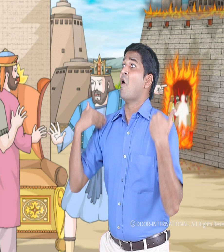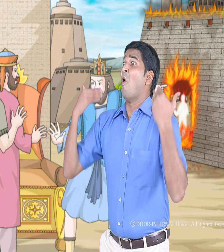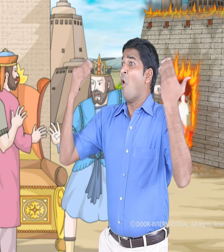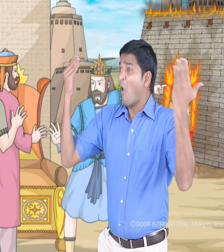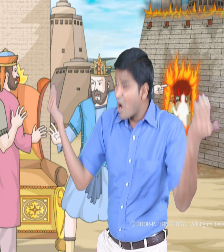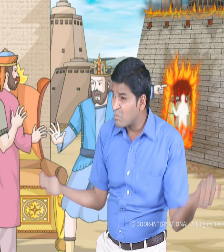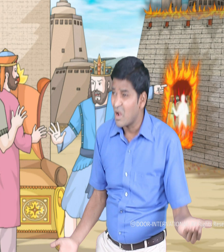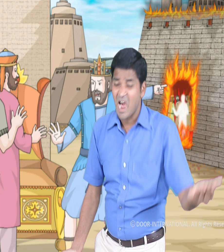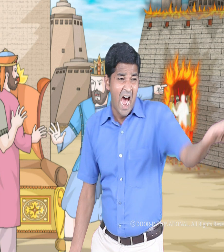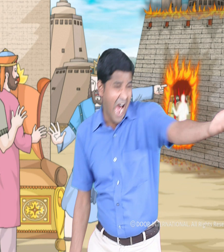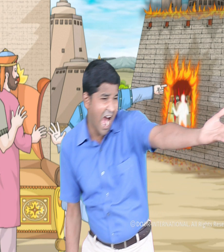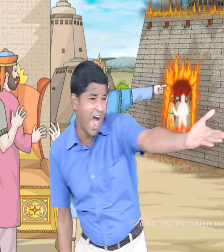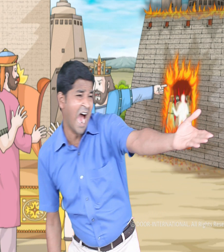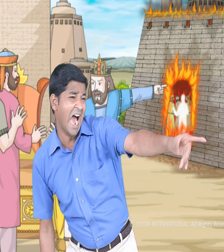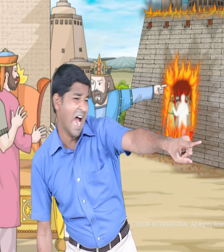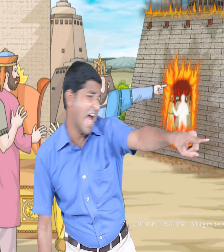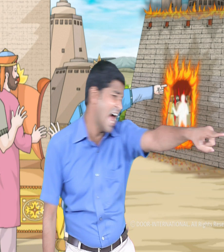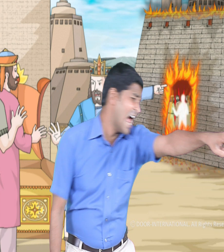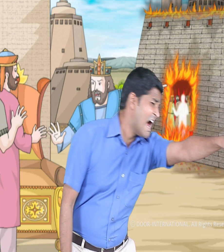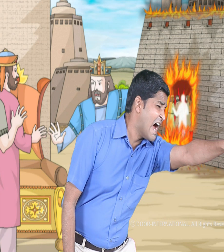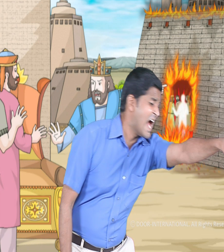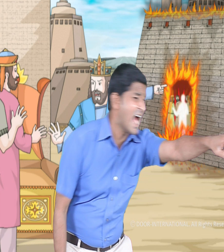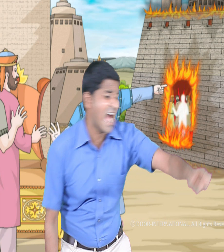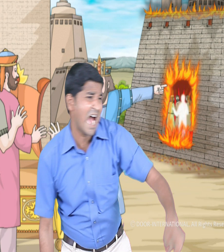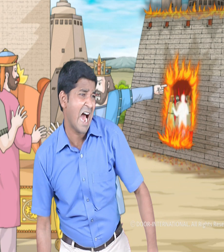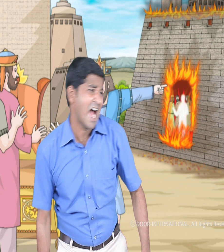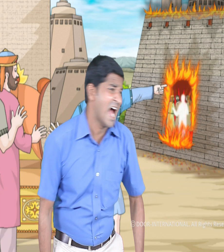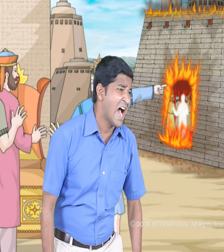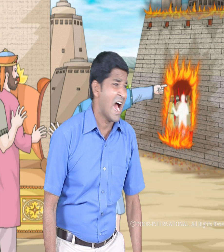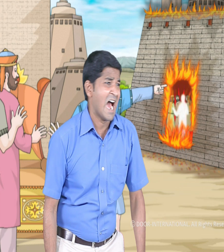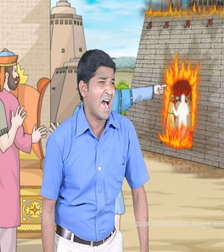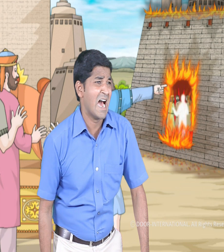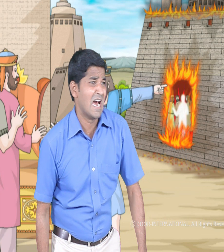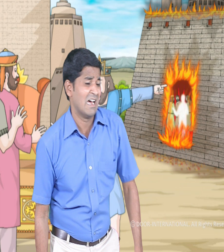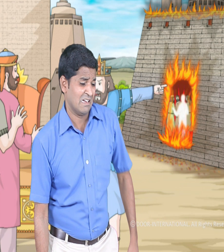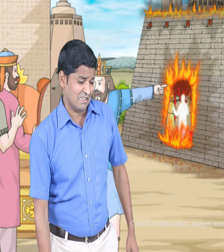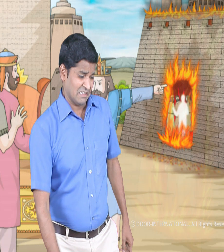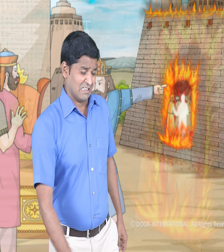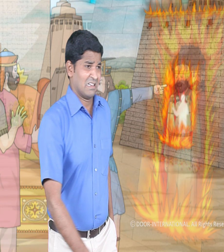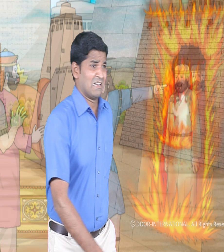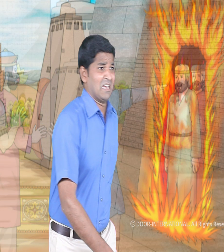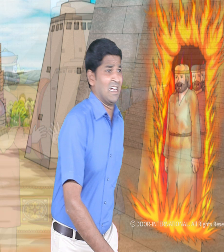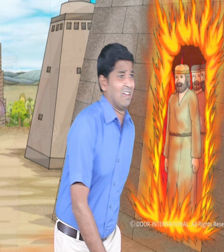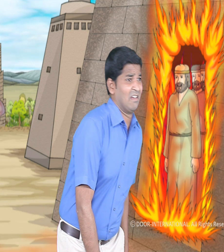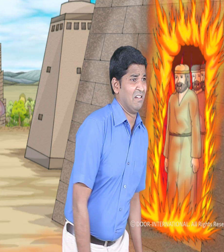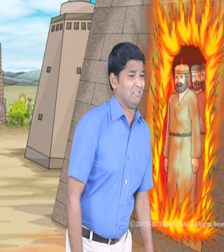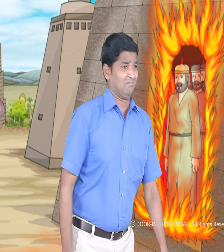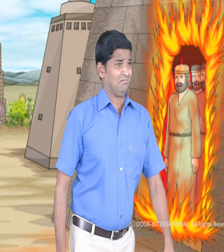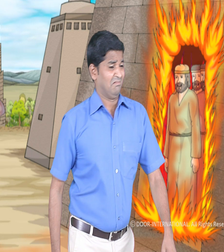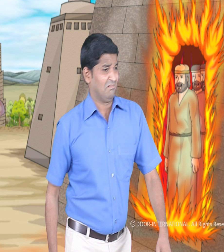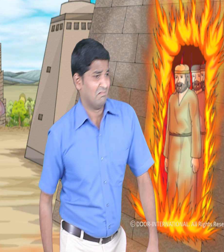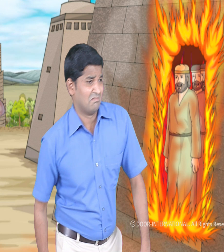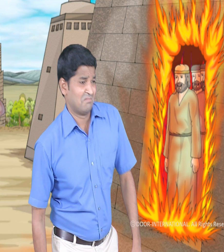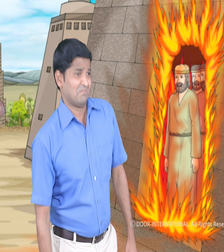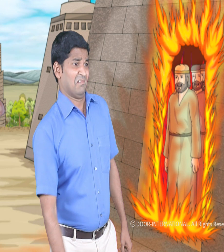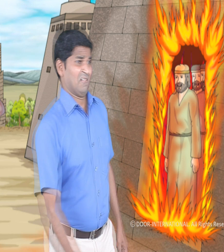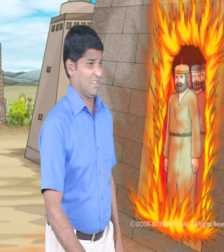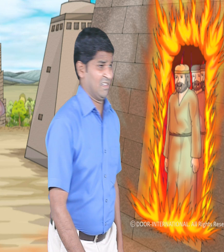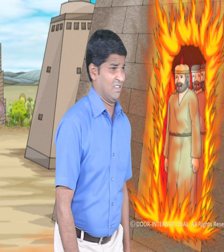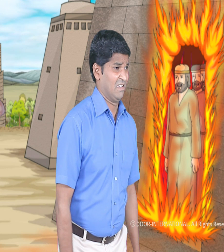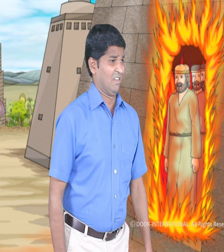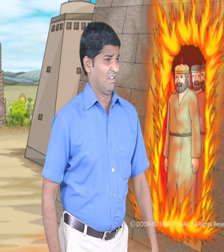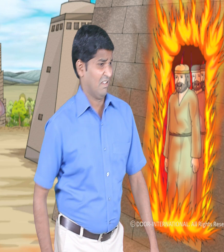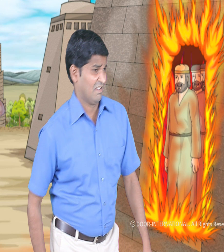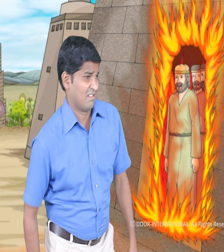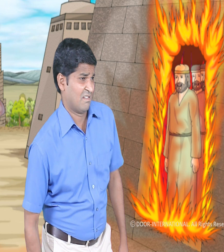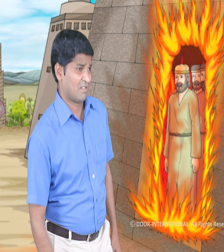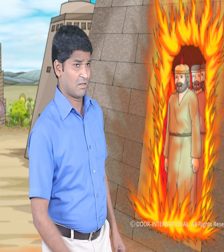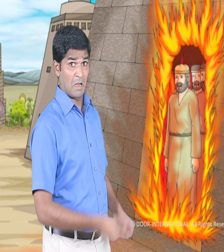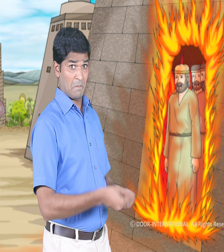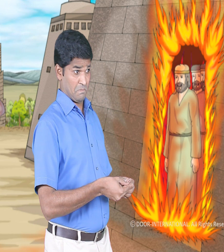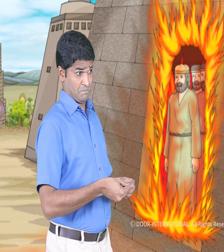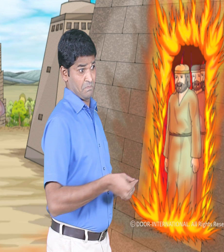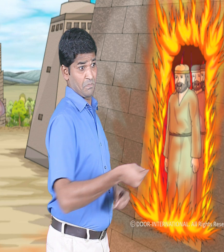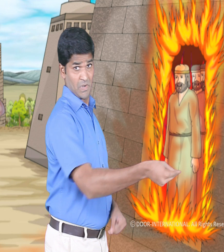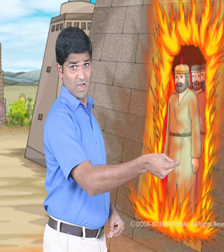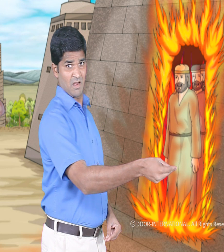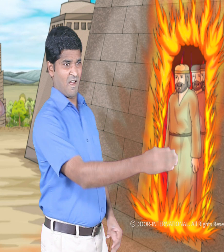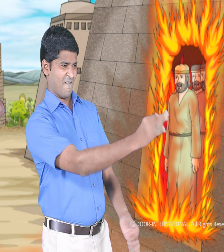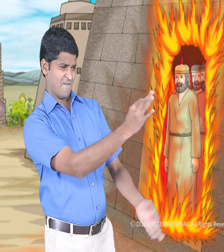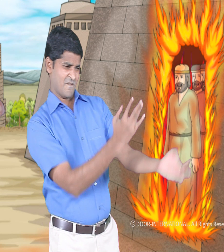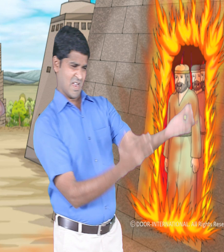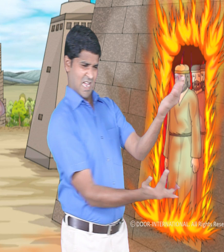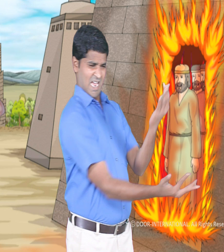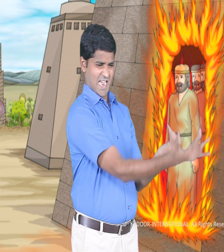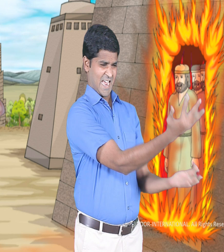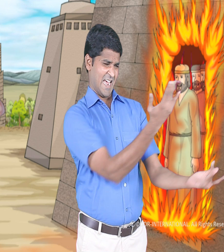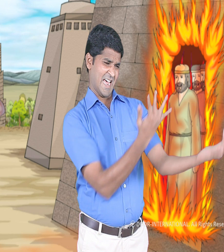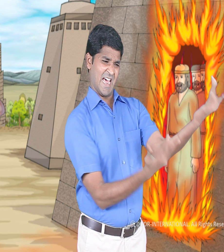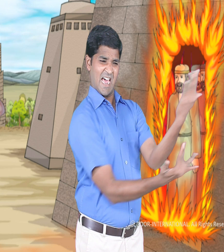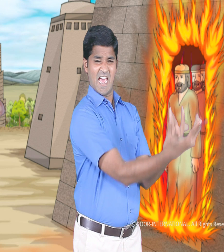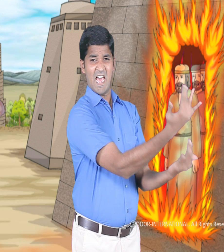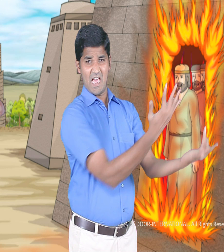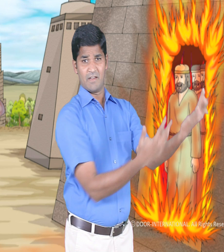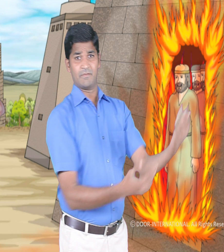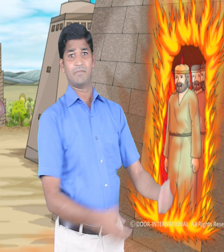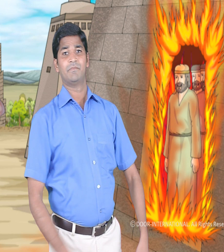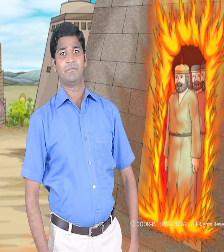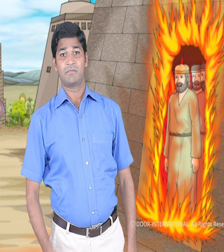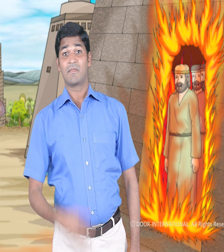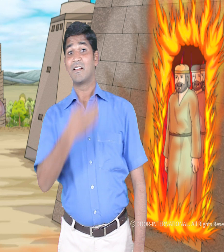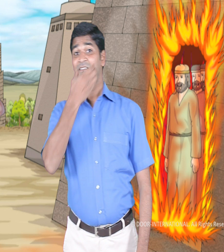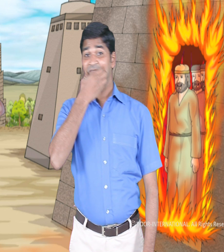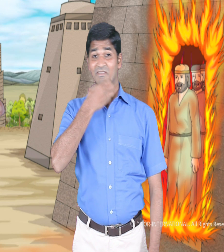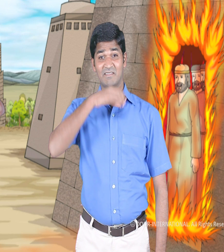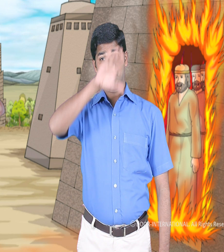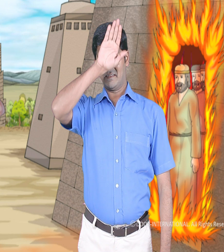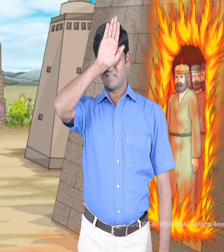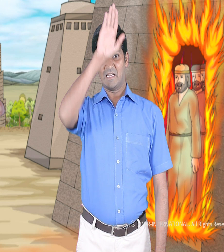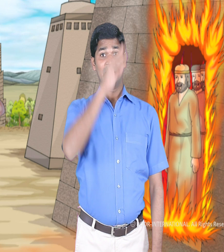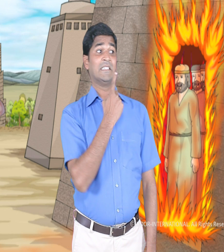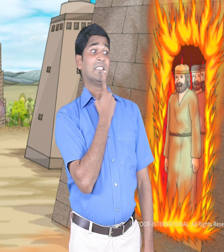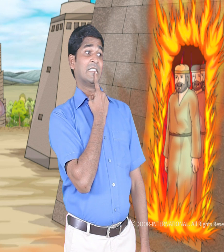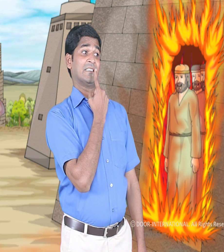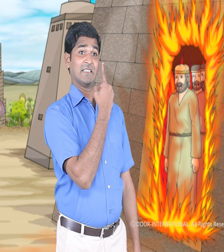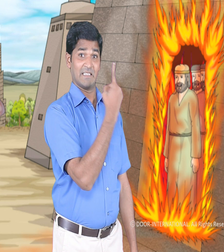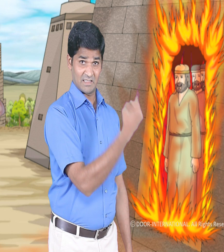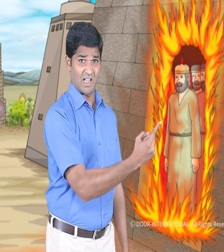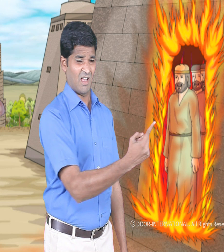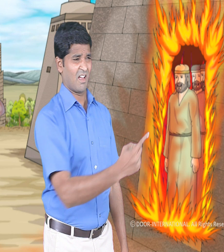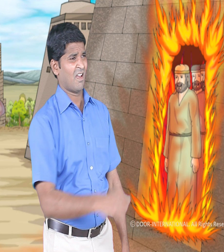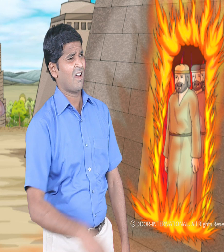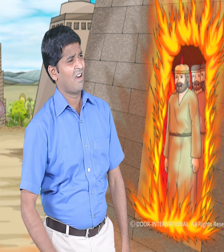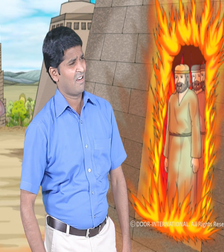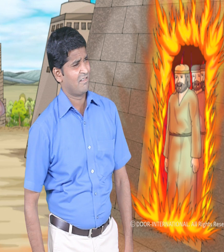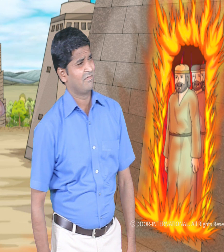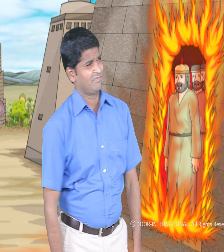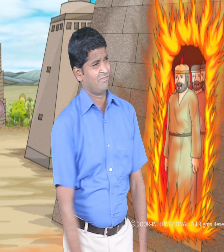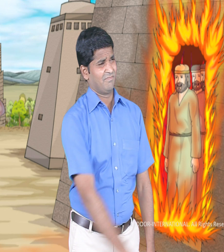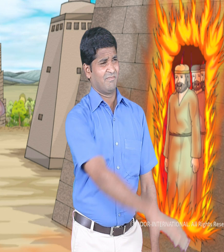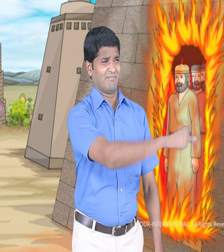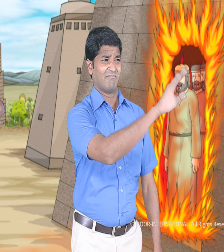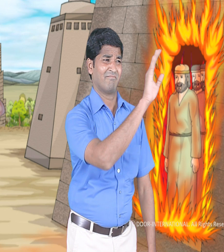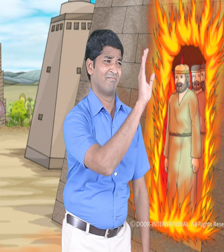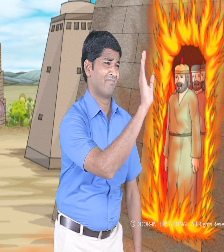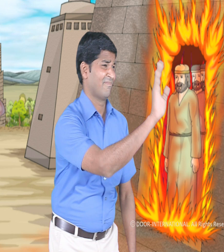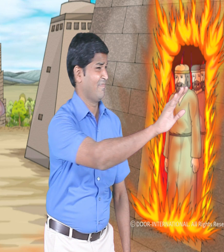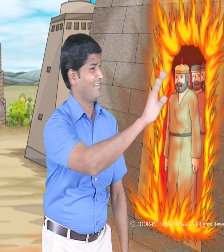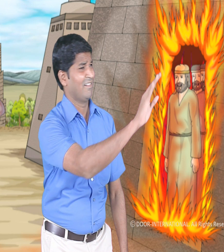“I see four men, unbound and unharmed, walking around in the fire—and the fourth looks like a son of the gods!”